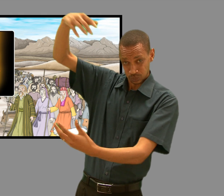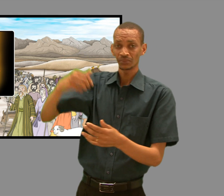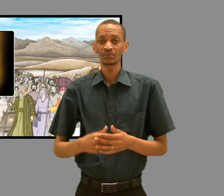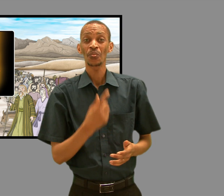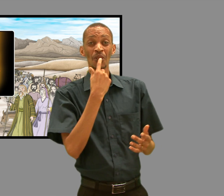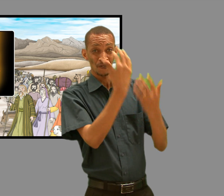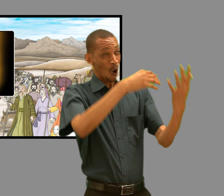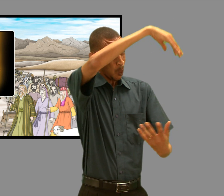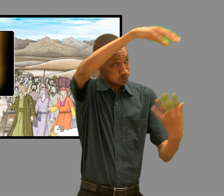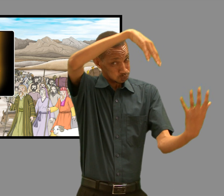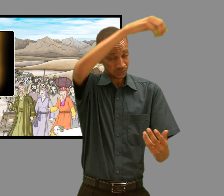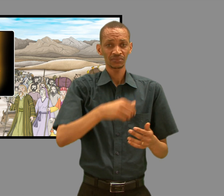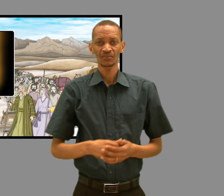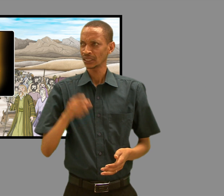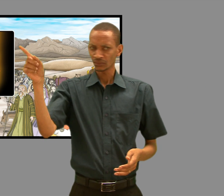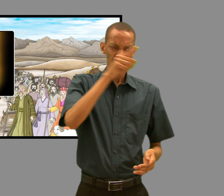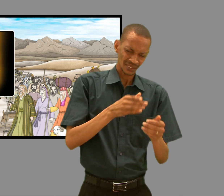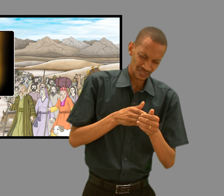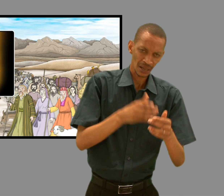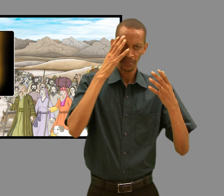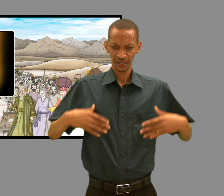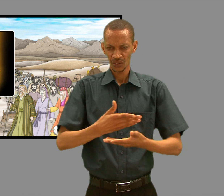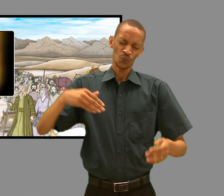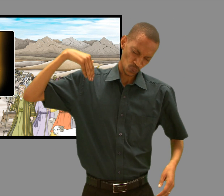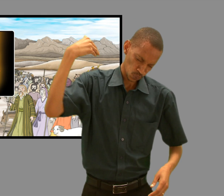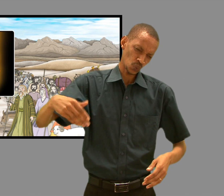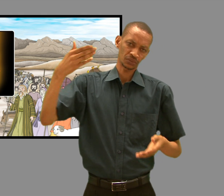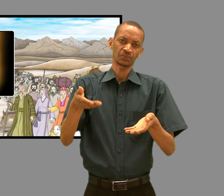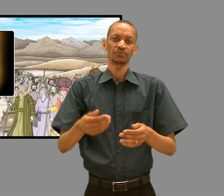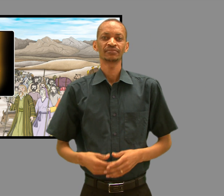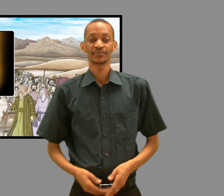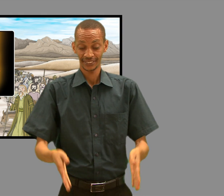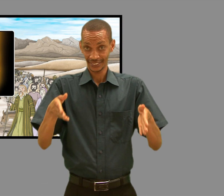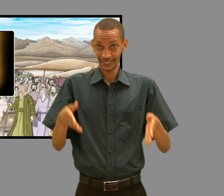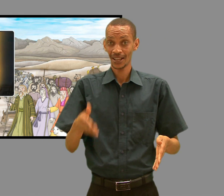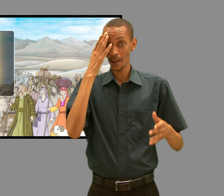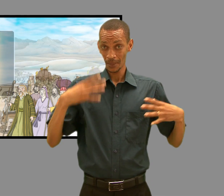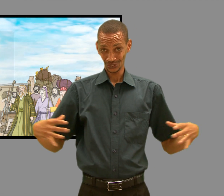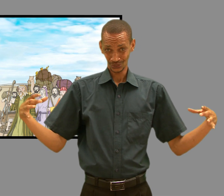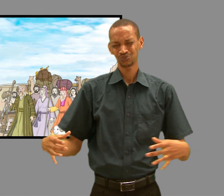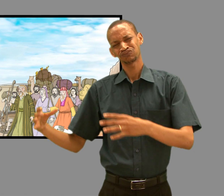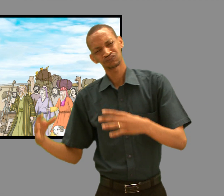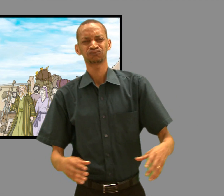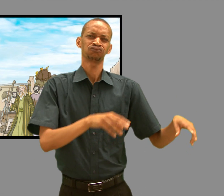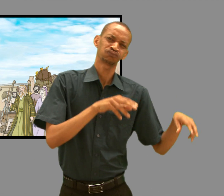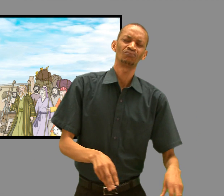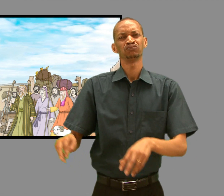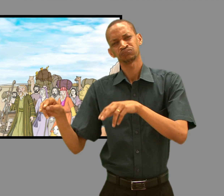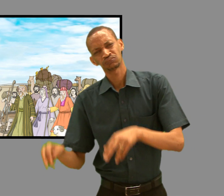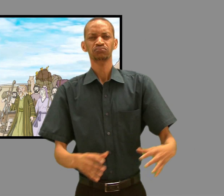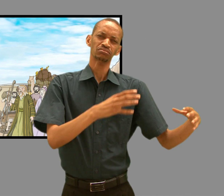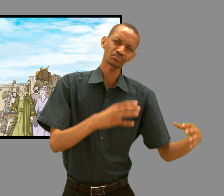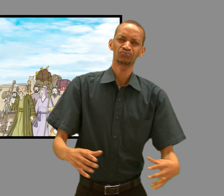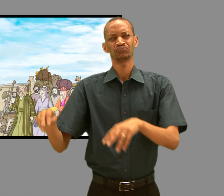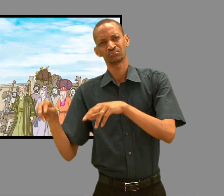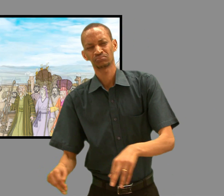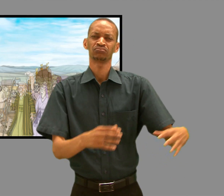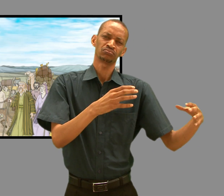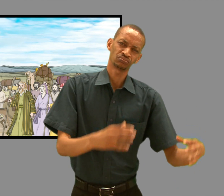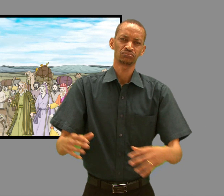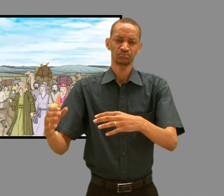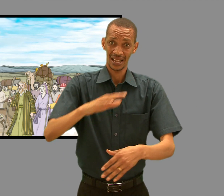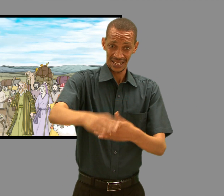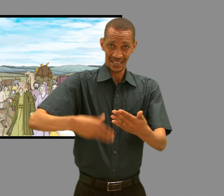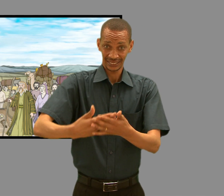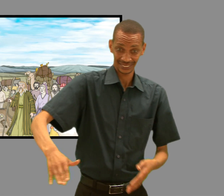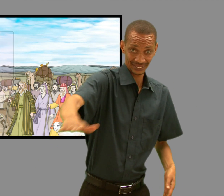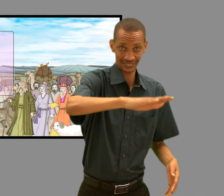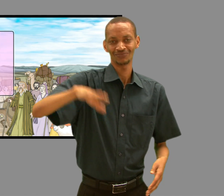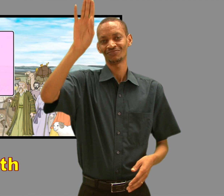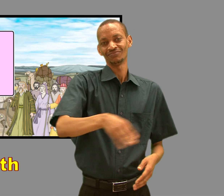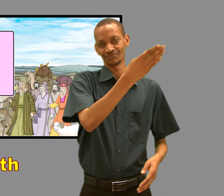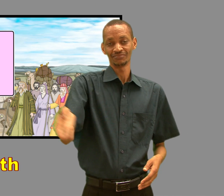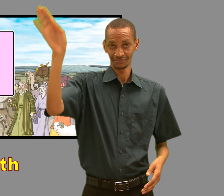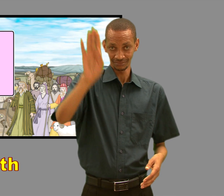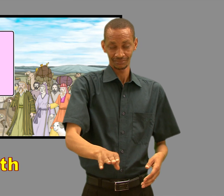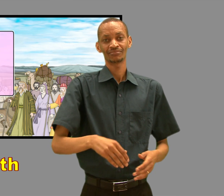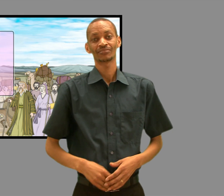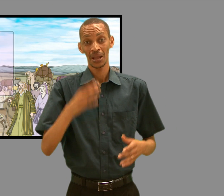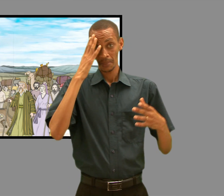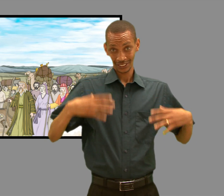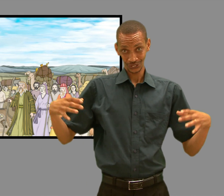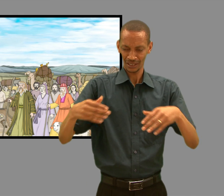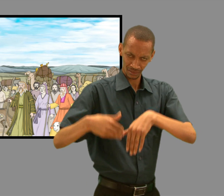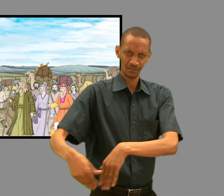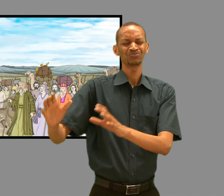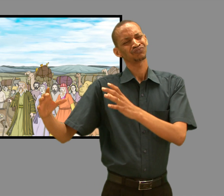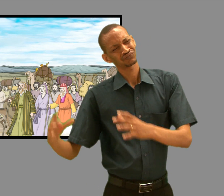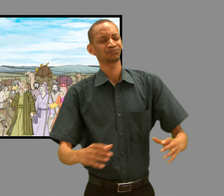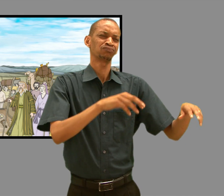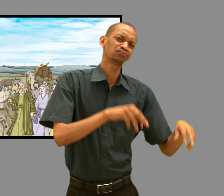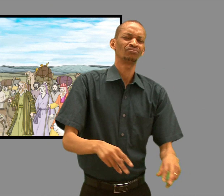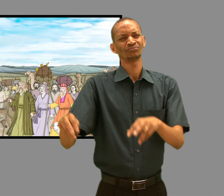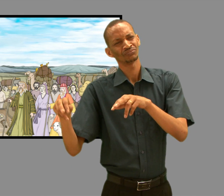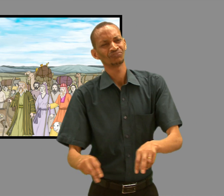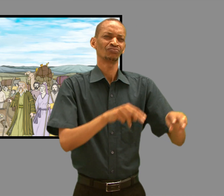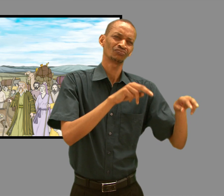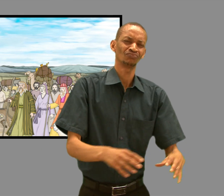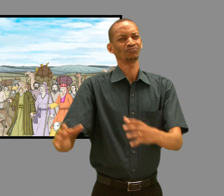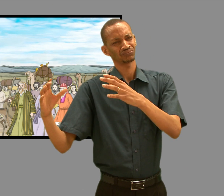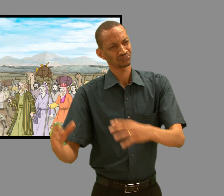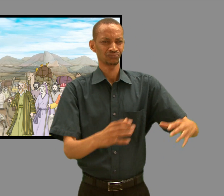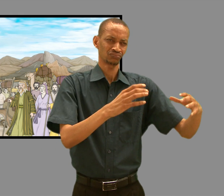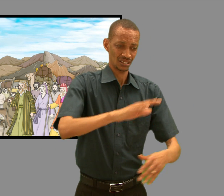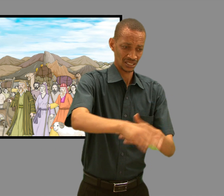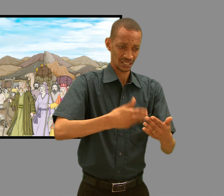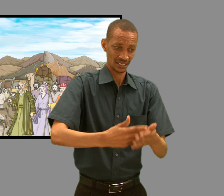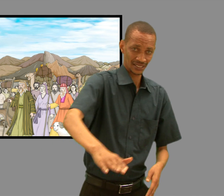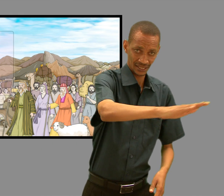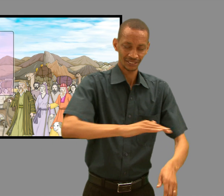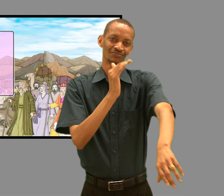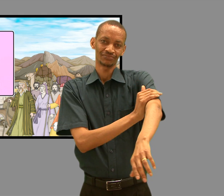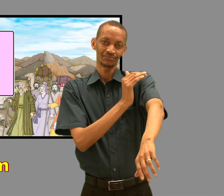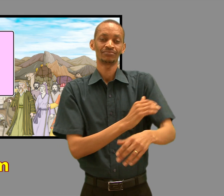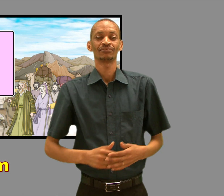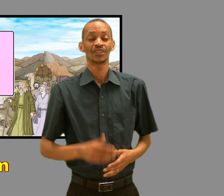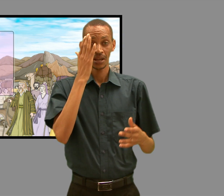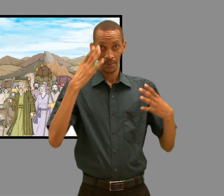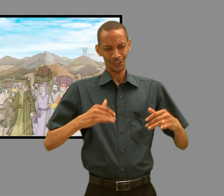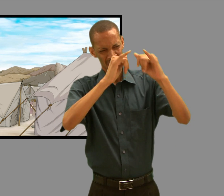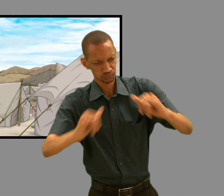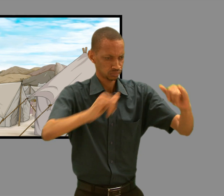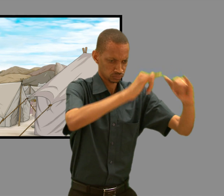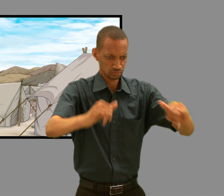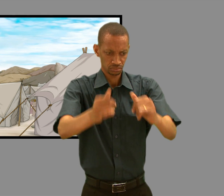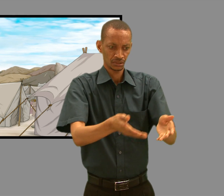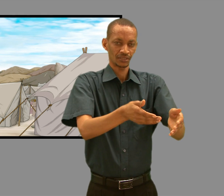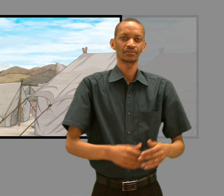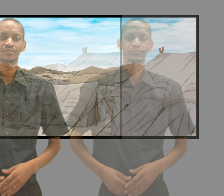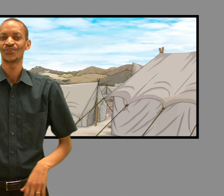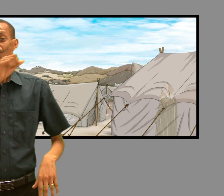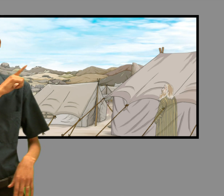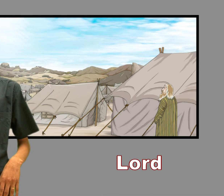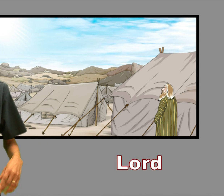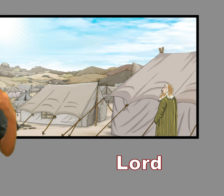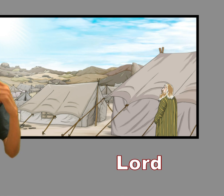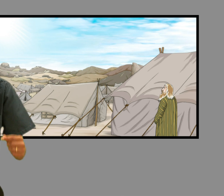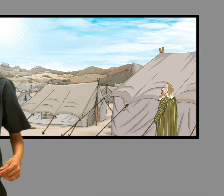Neither the pillar of cloud by day nor the pillar of fire by night left its place before the people.